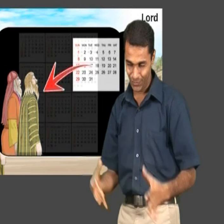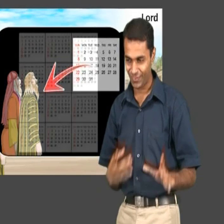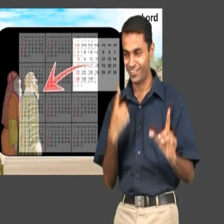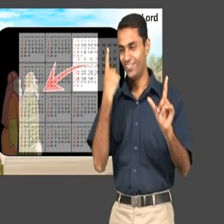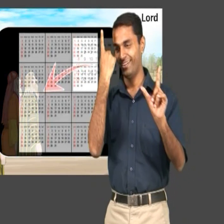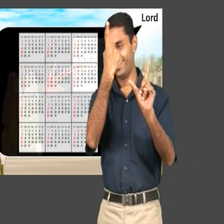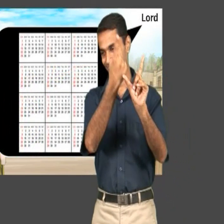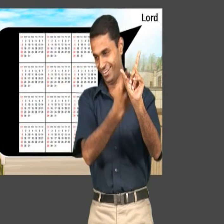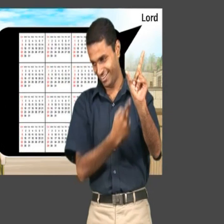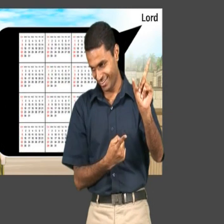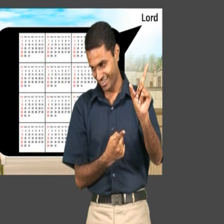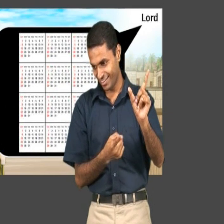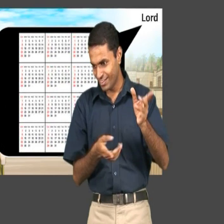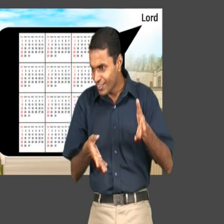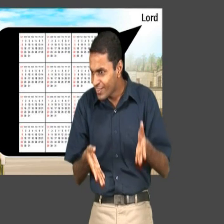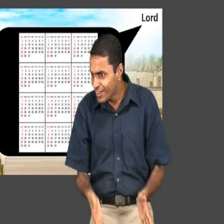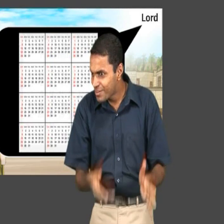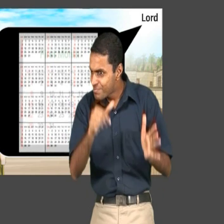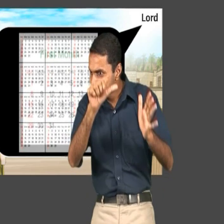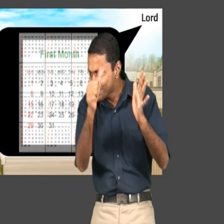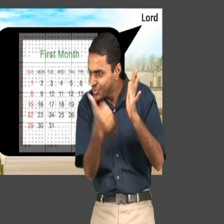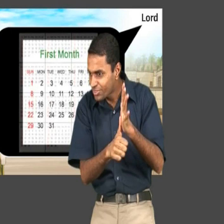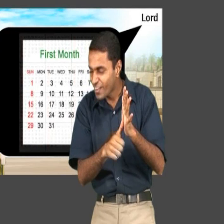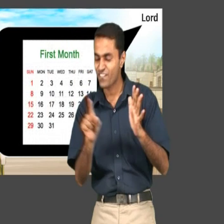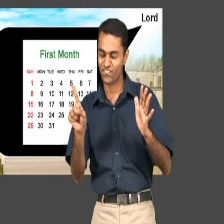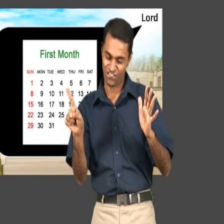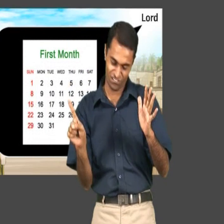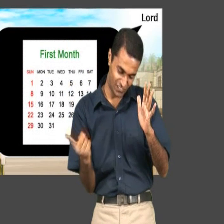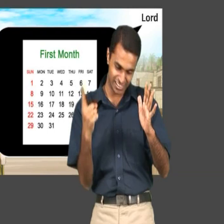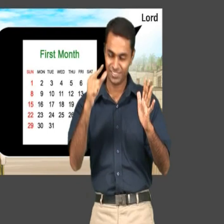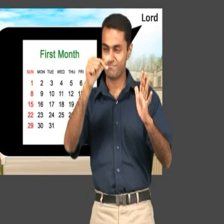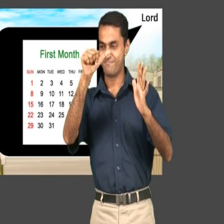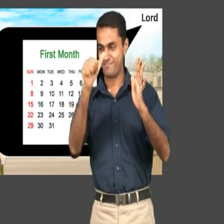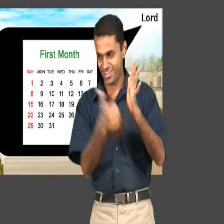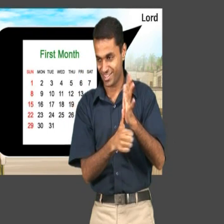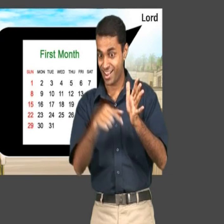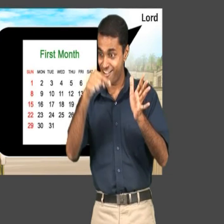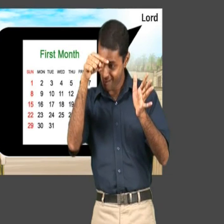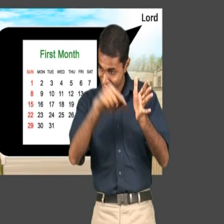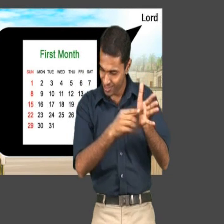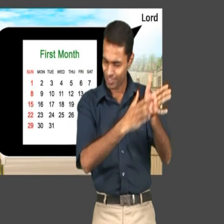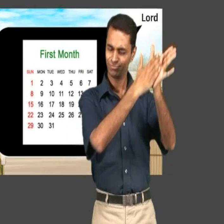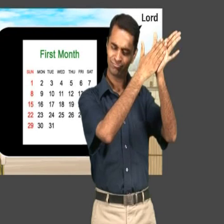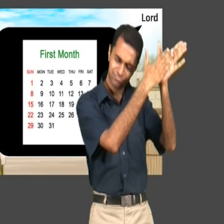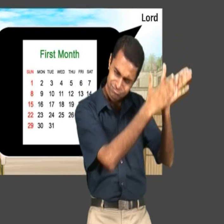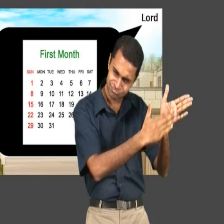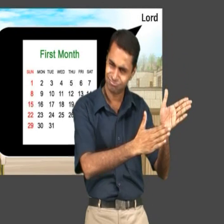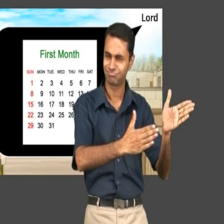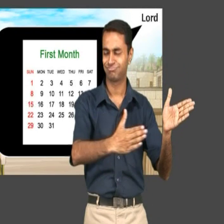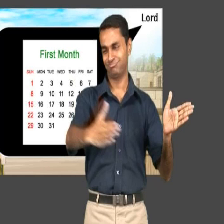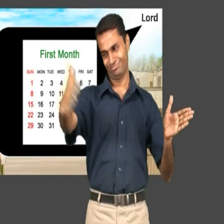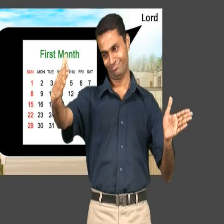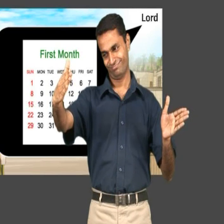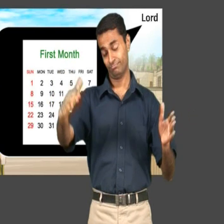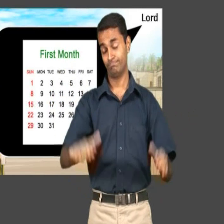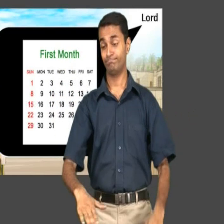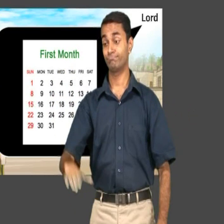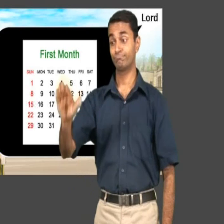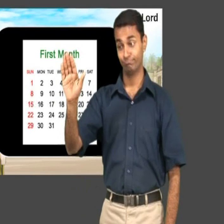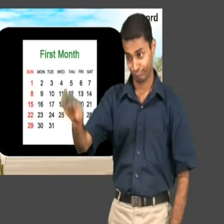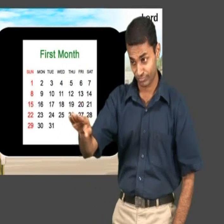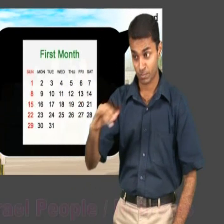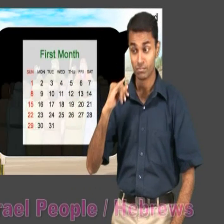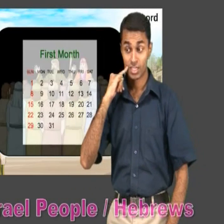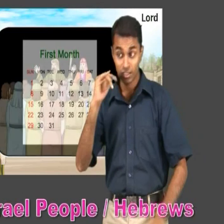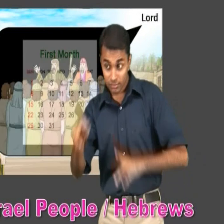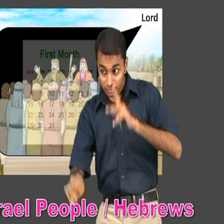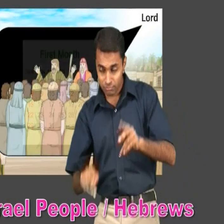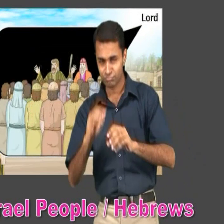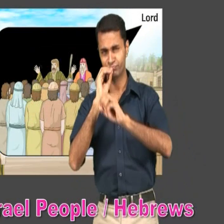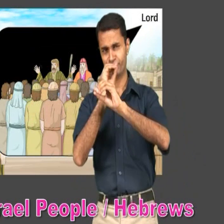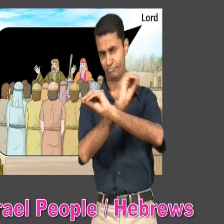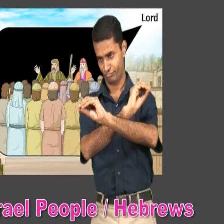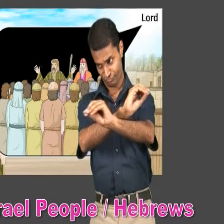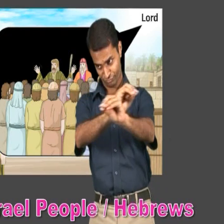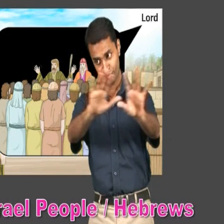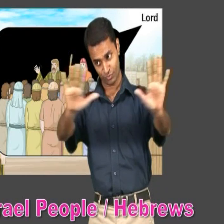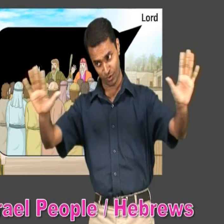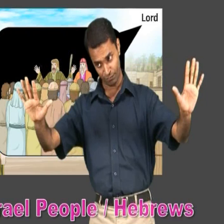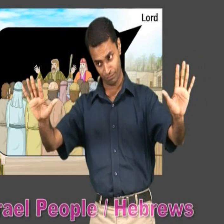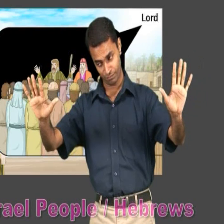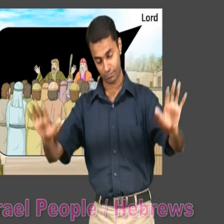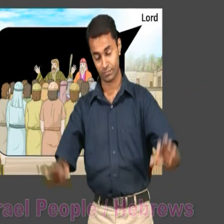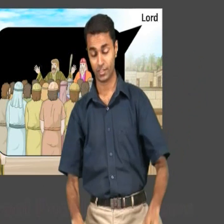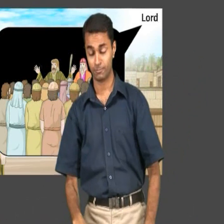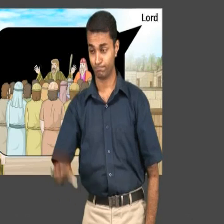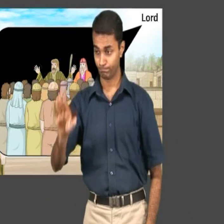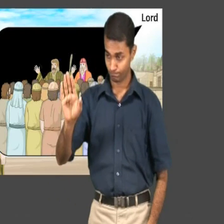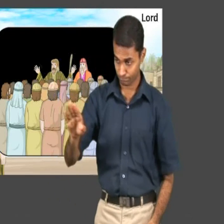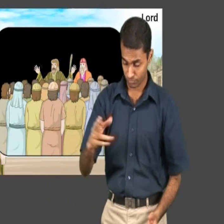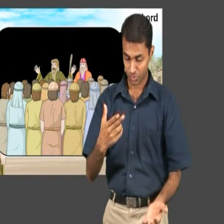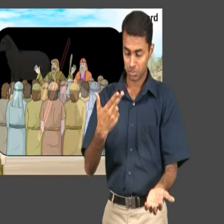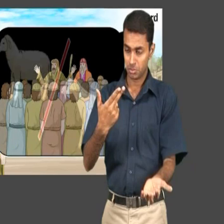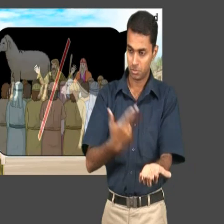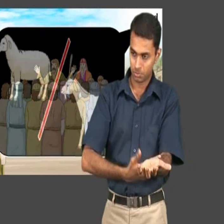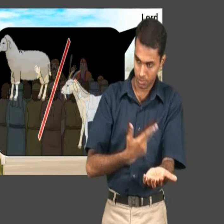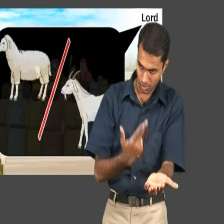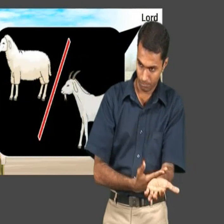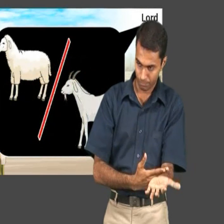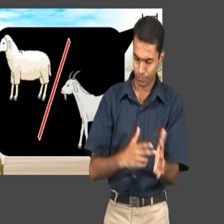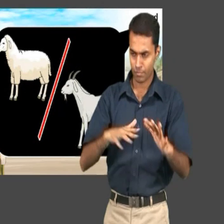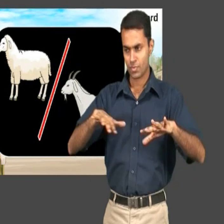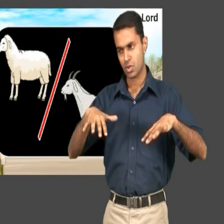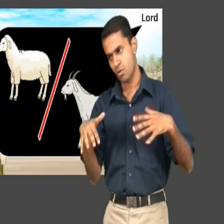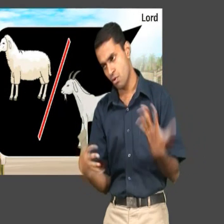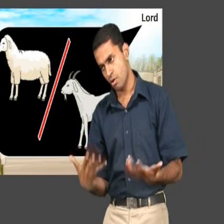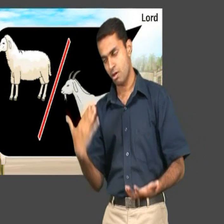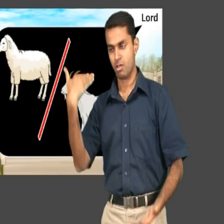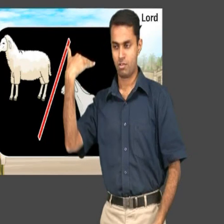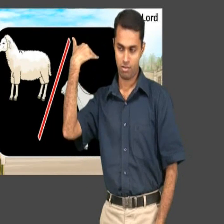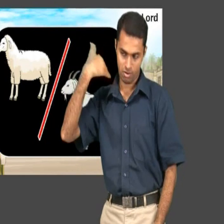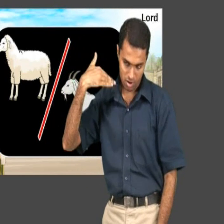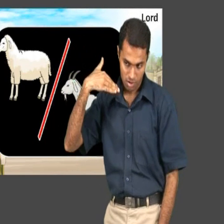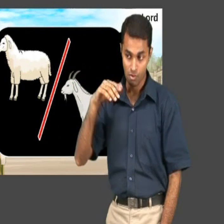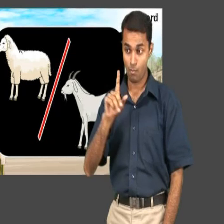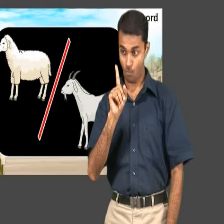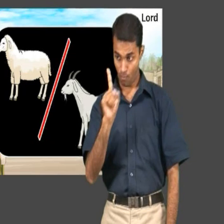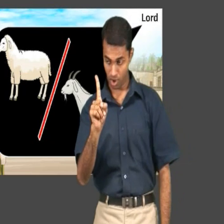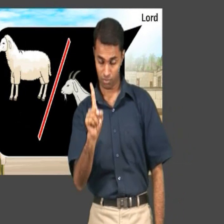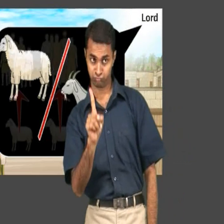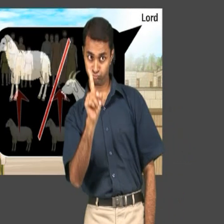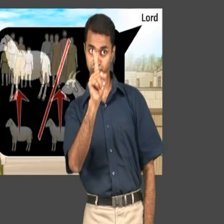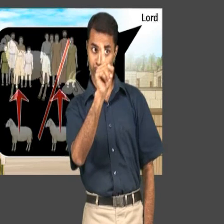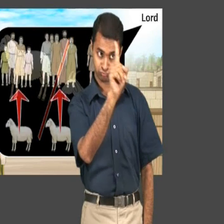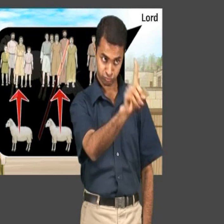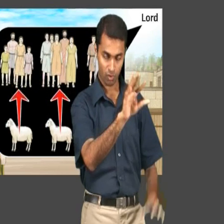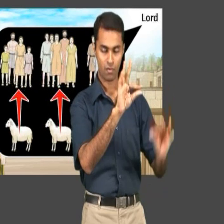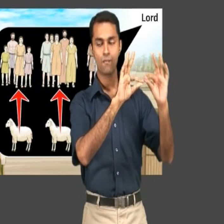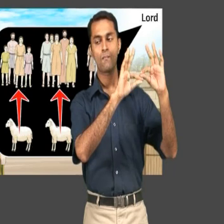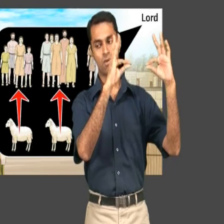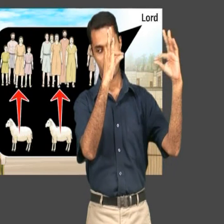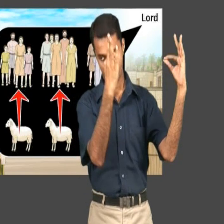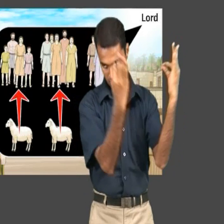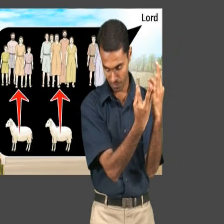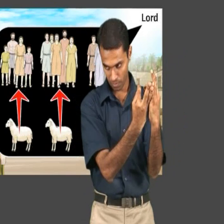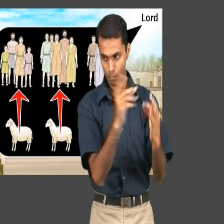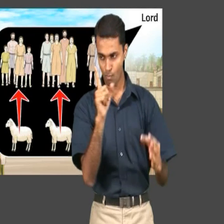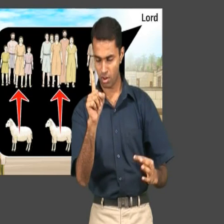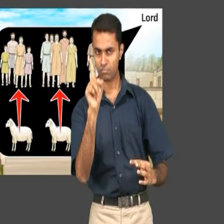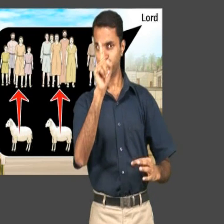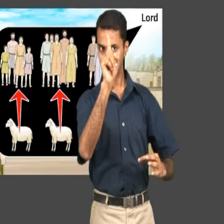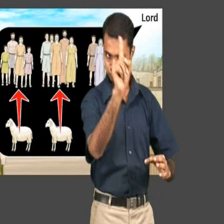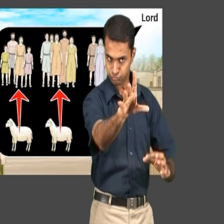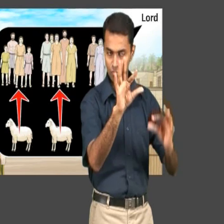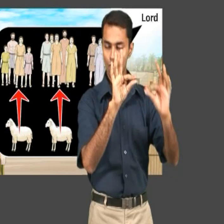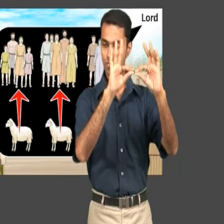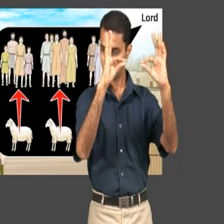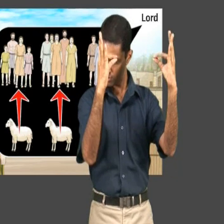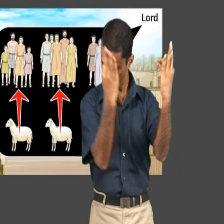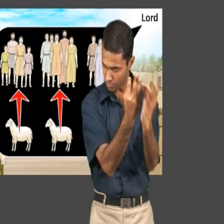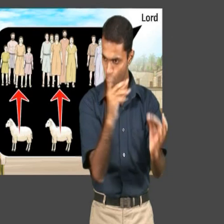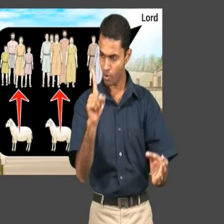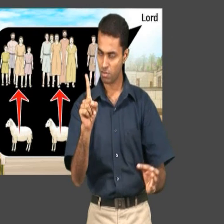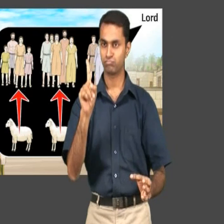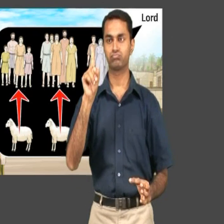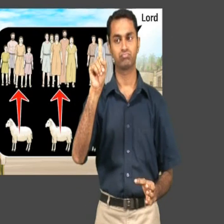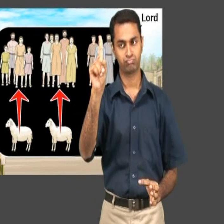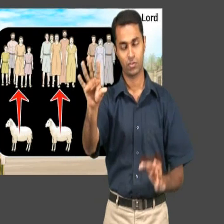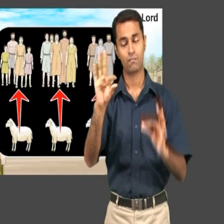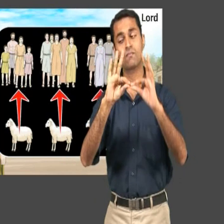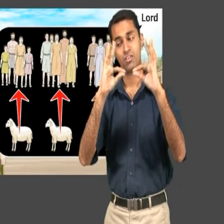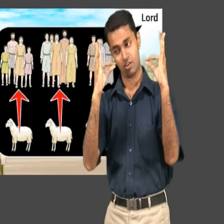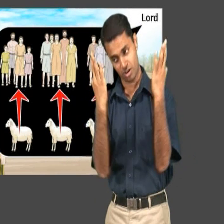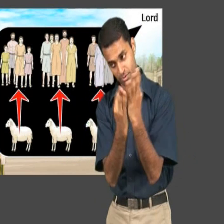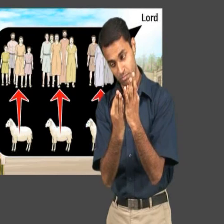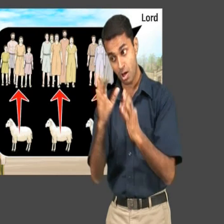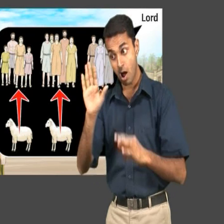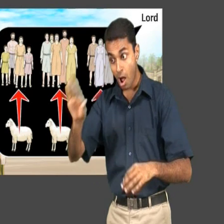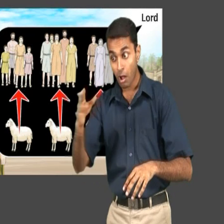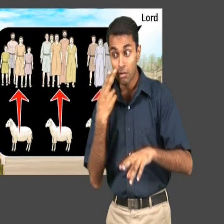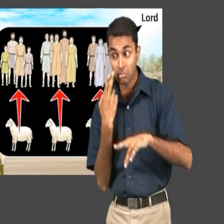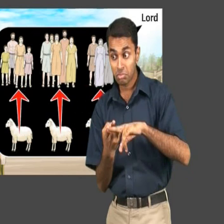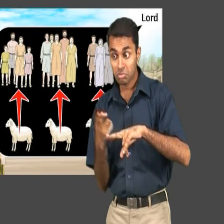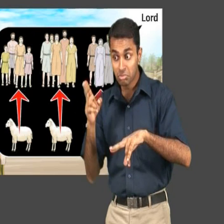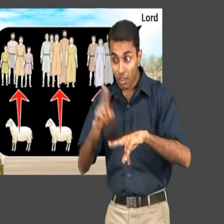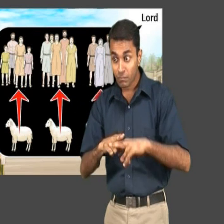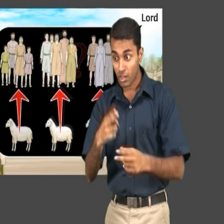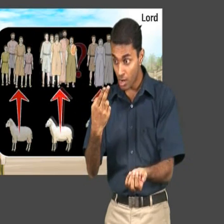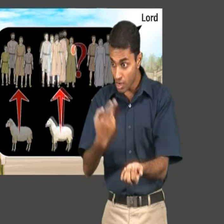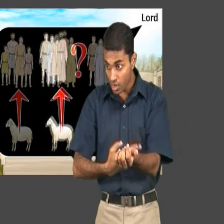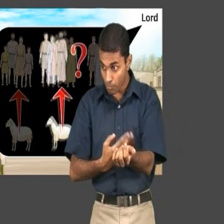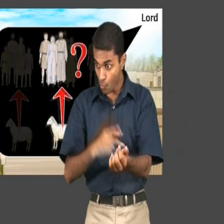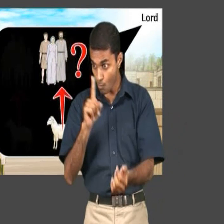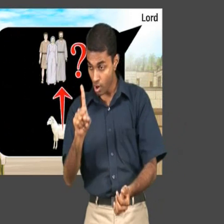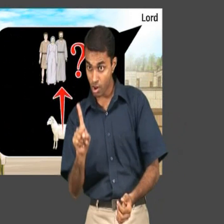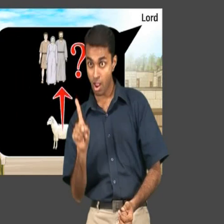it shall be the first month of your year. Tell the whole congregation of Israel that on the tenth day of this month each man must select a lamb for his family, one per household.